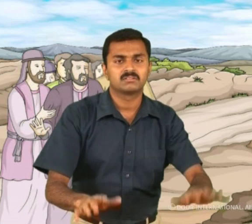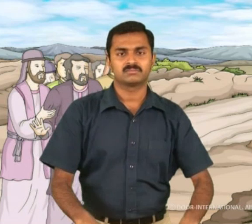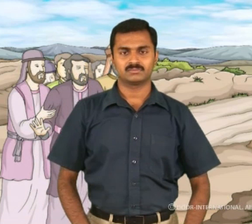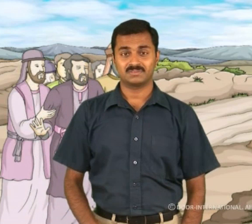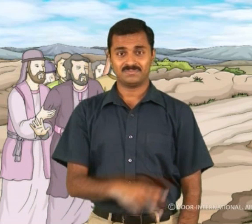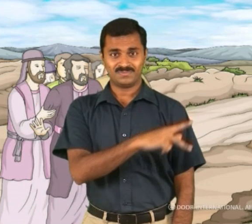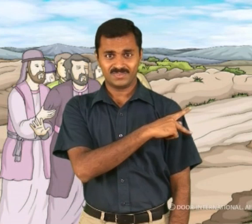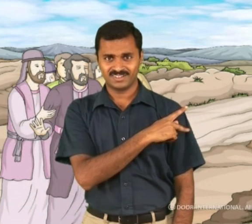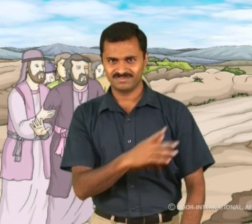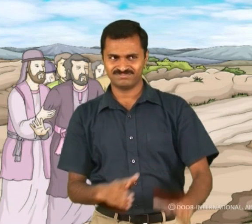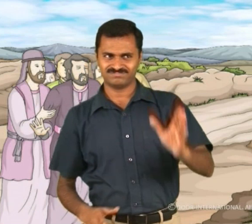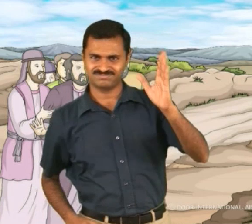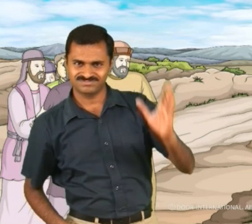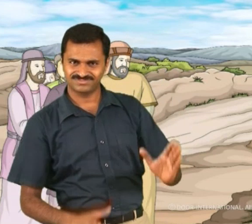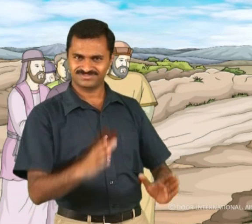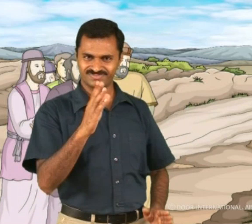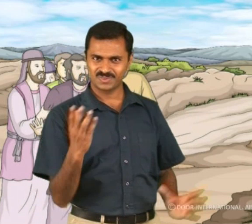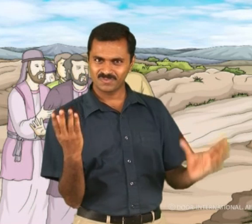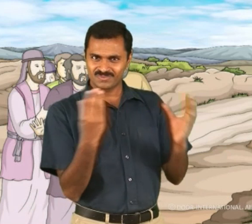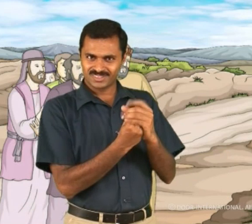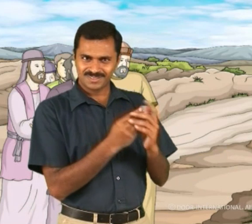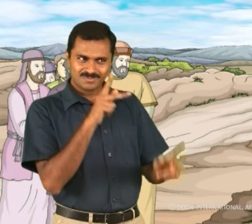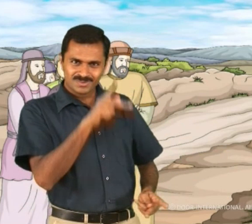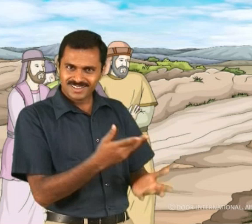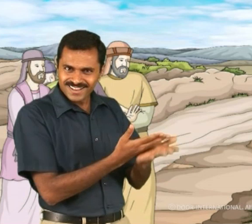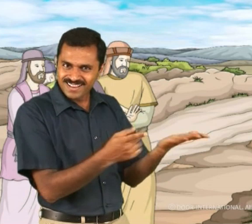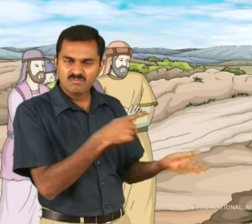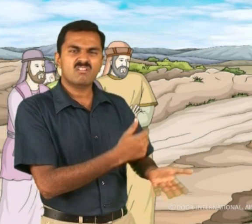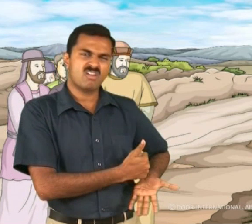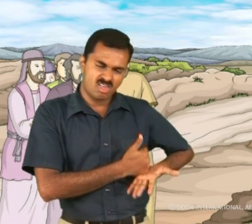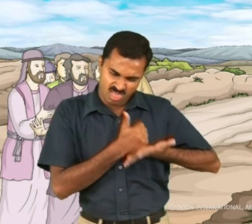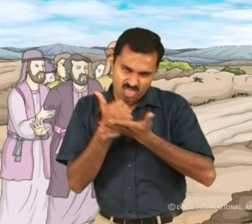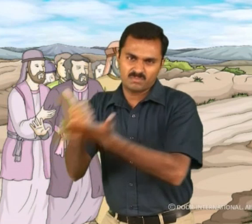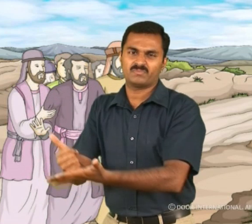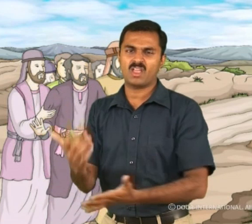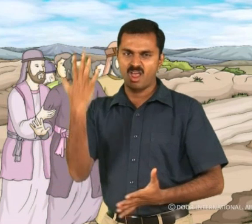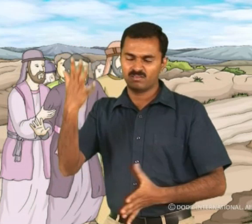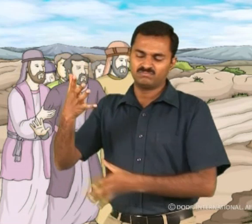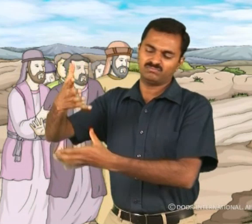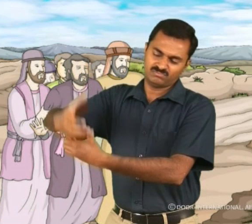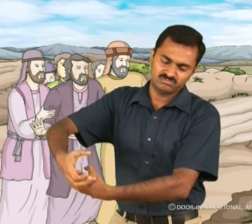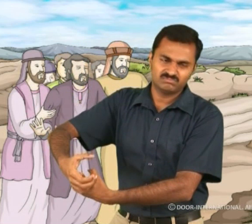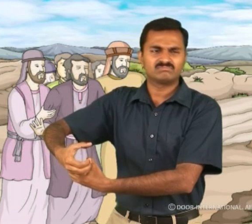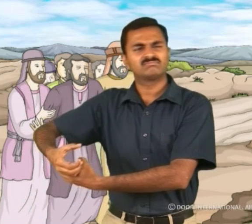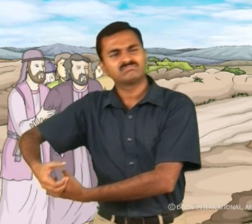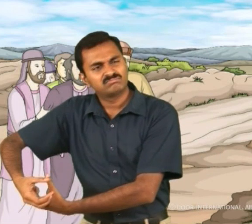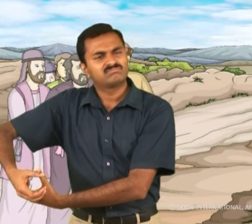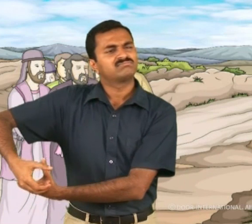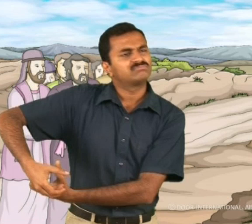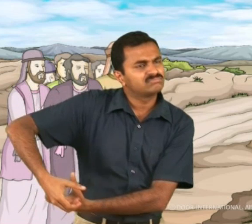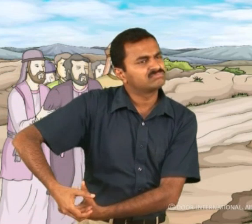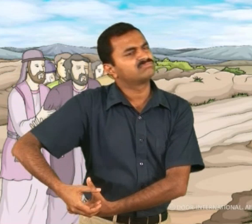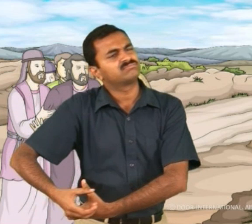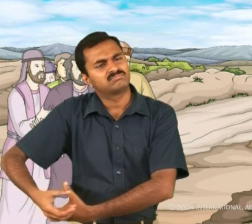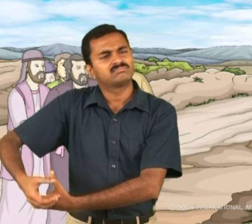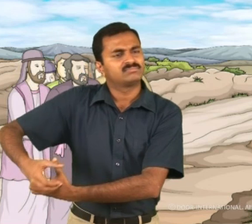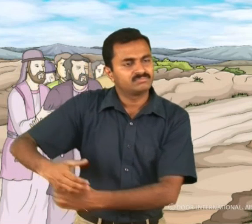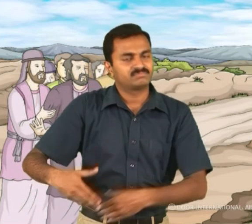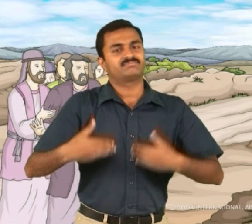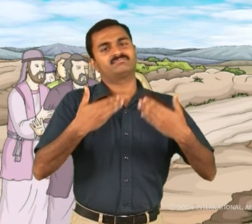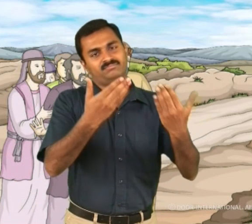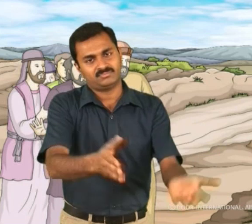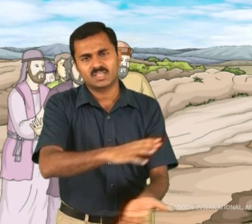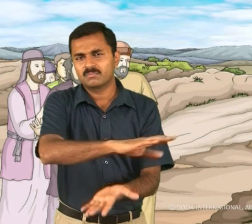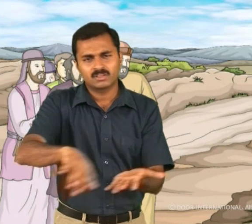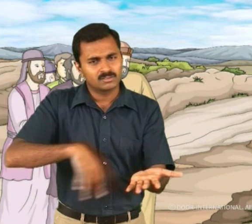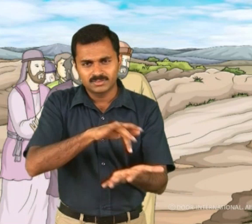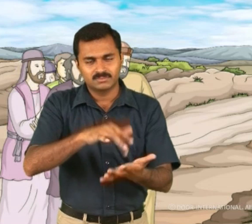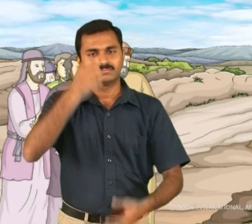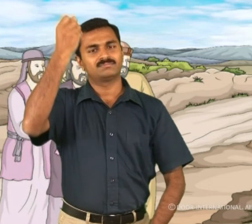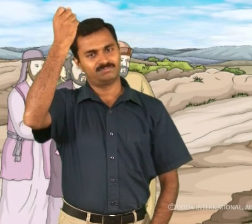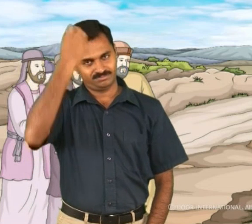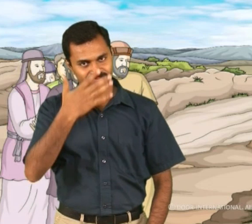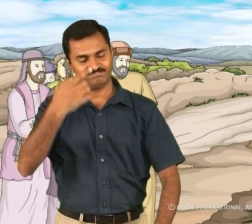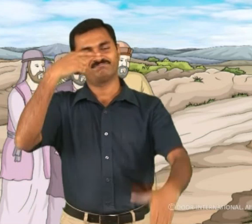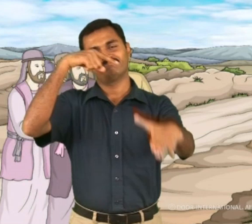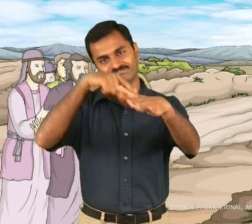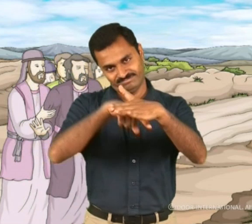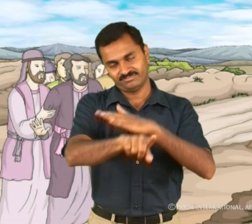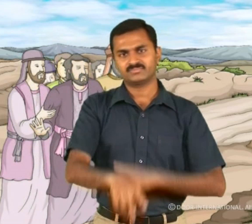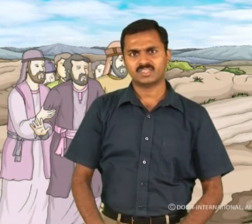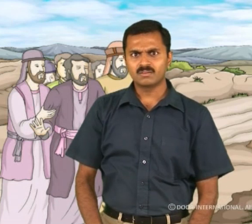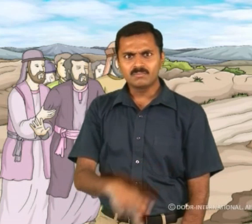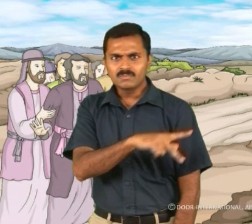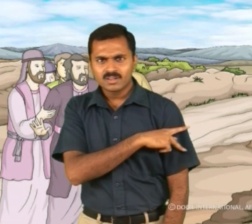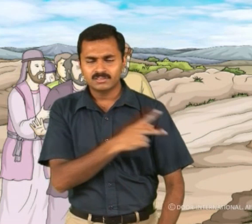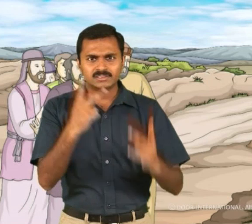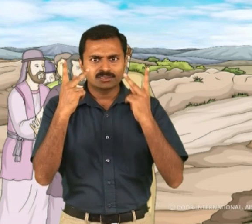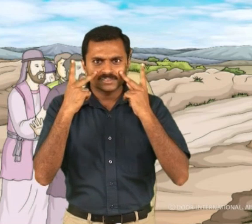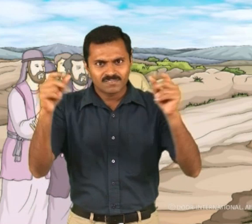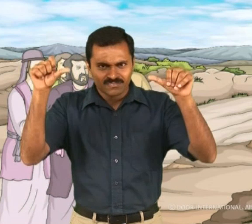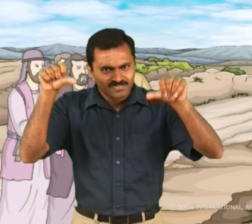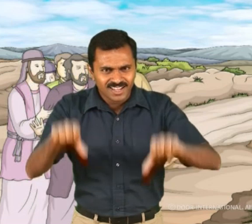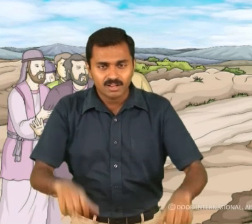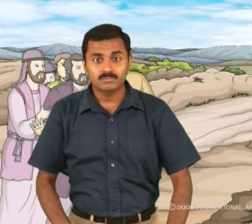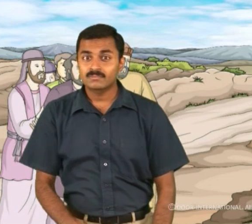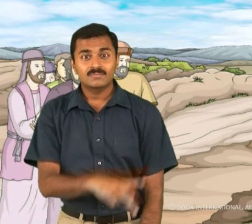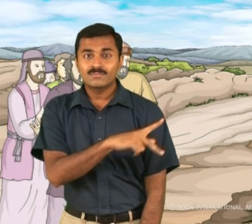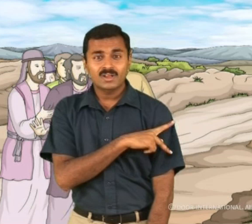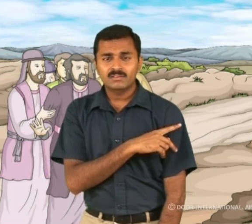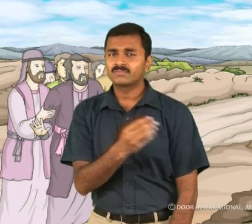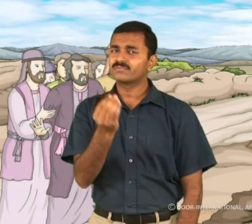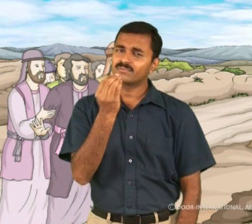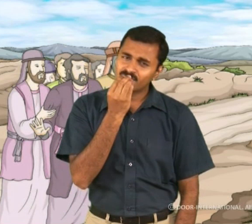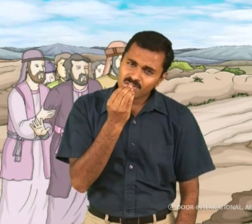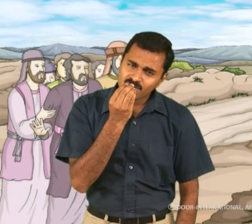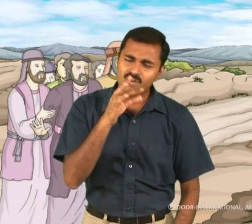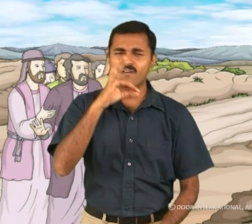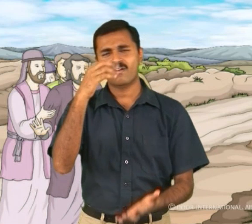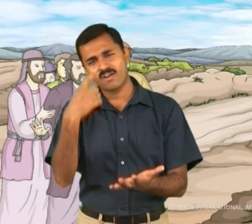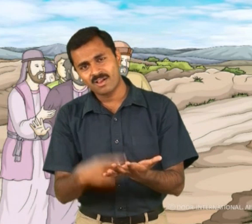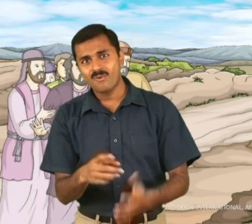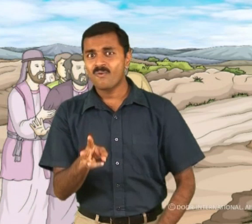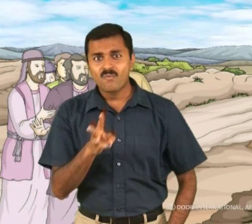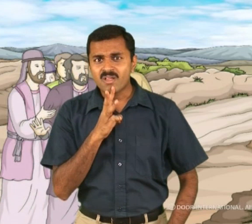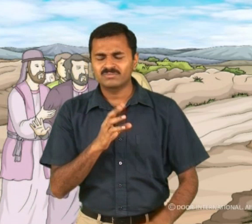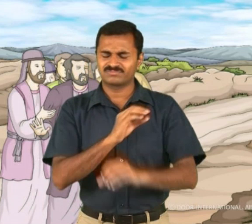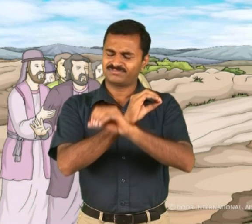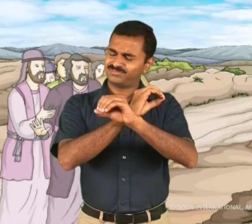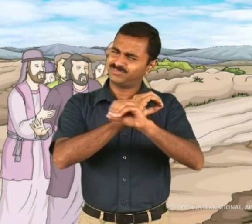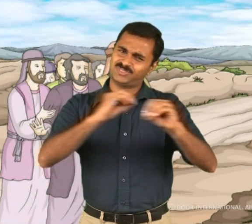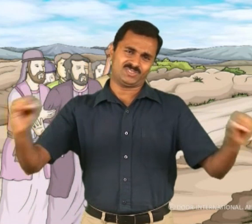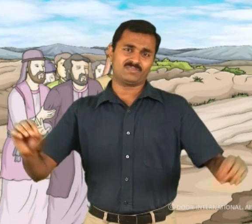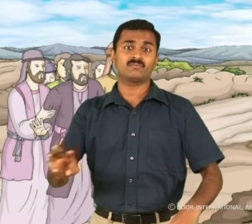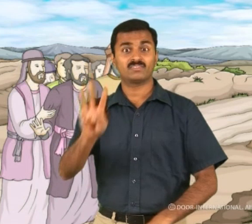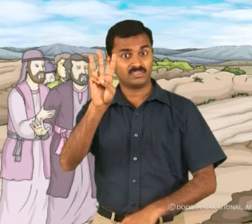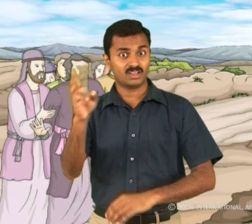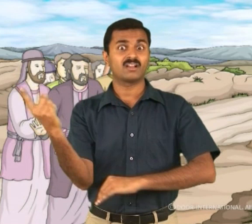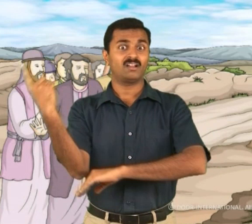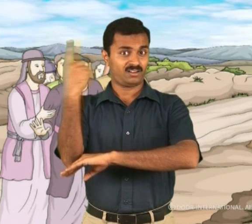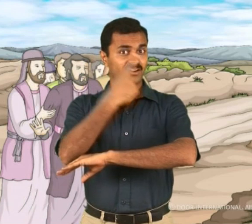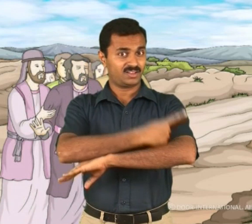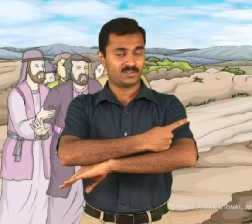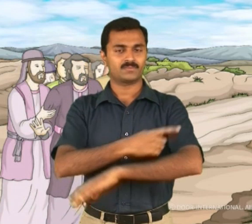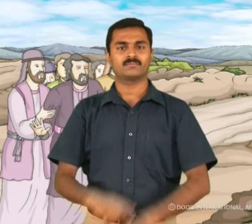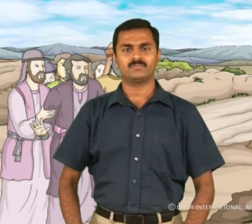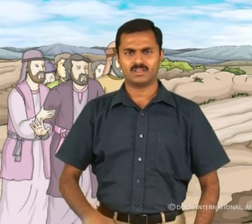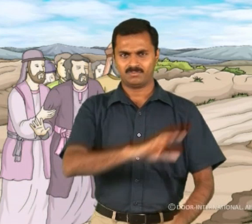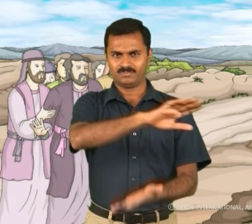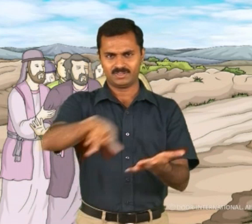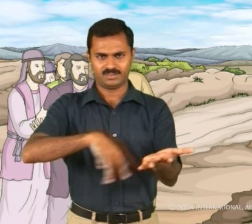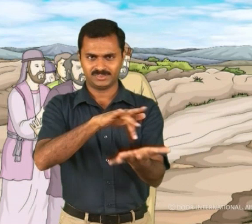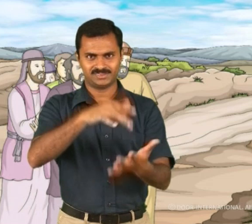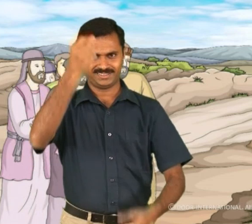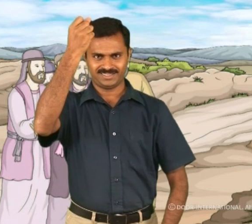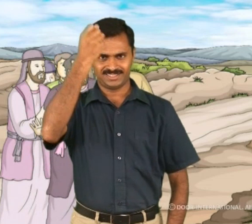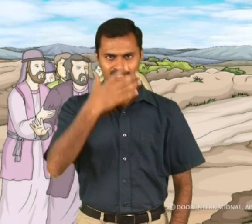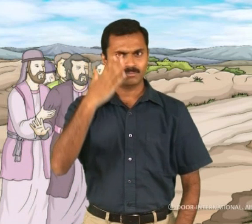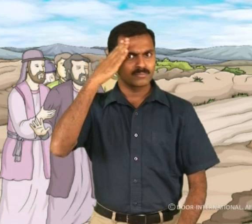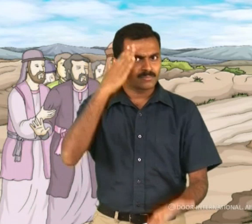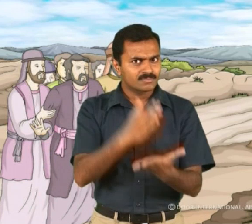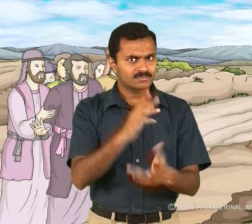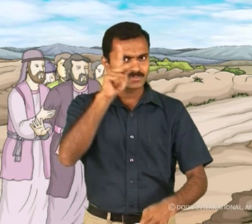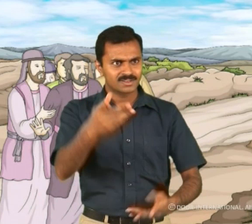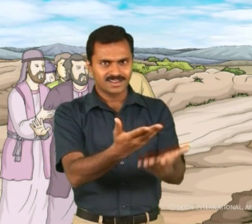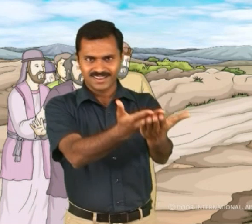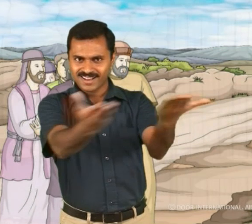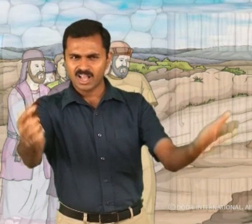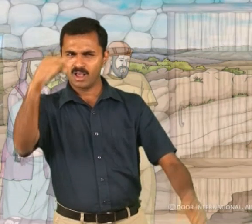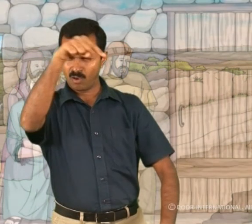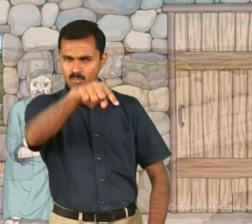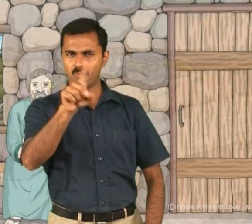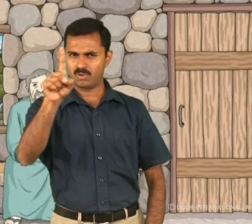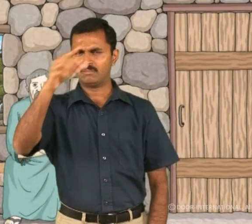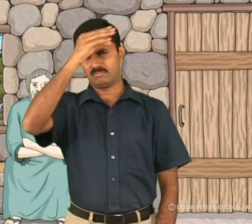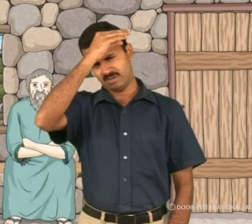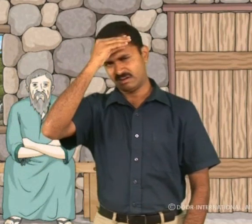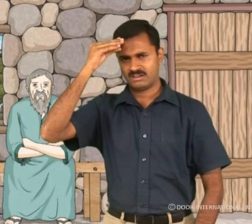For three days he was without sight, and he did not eat or drink anything.